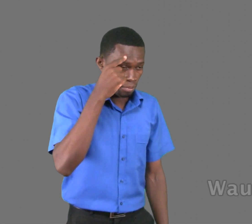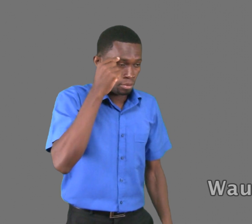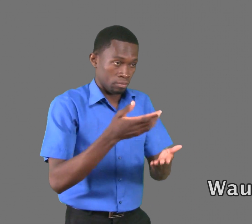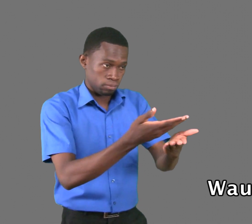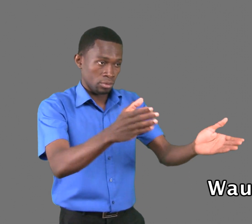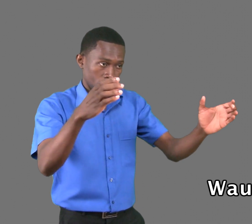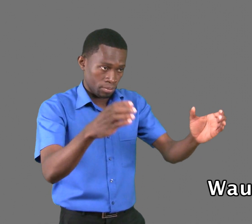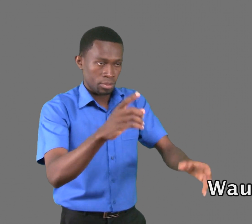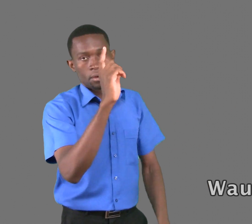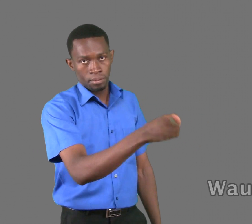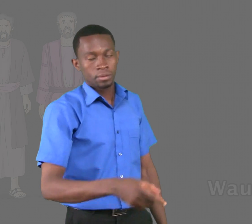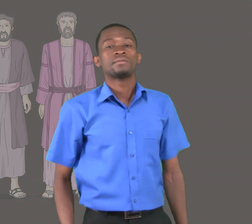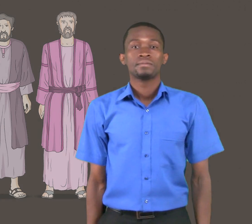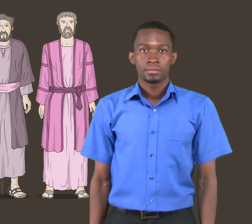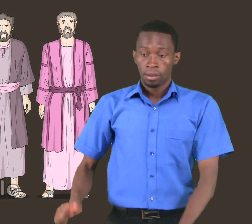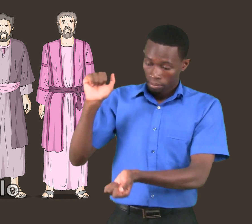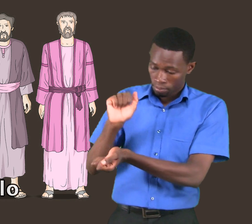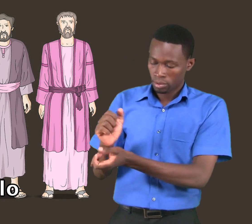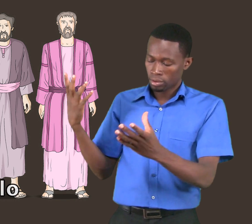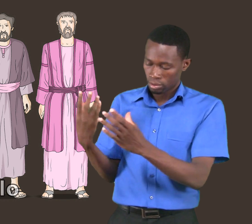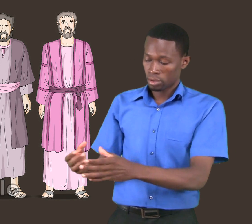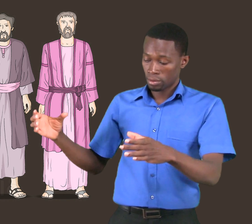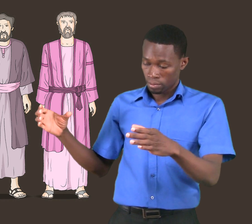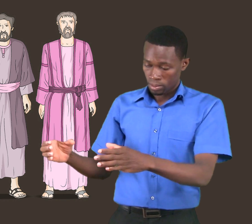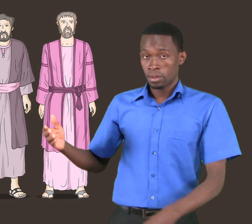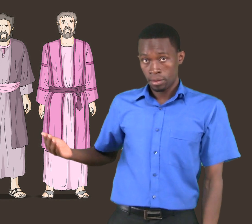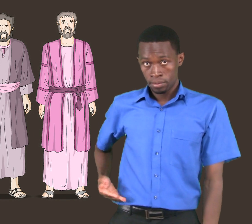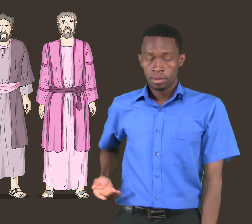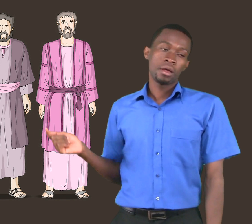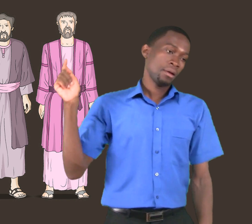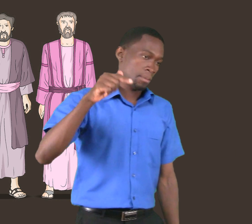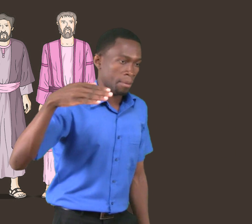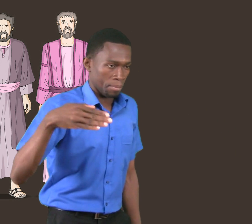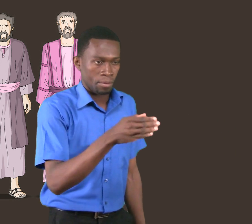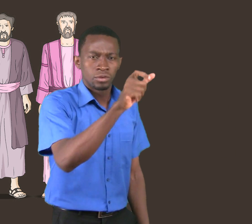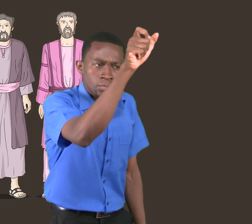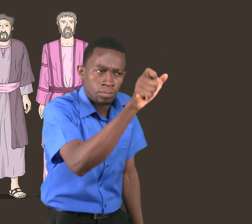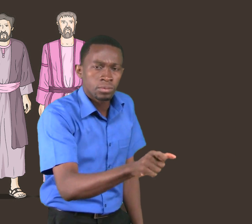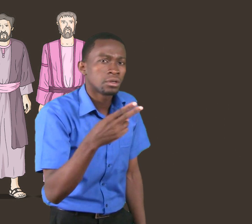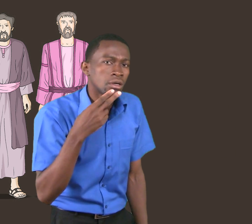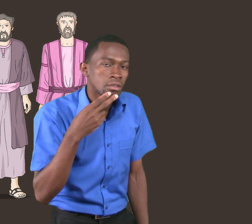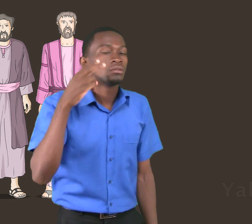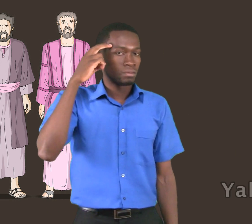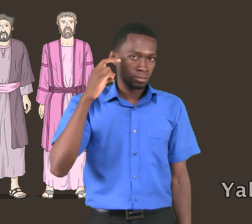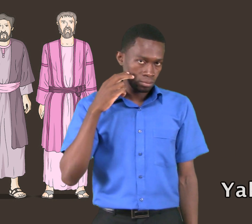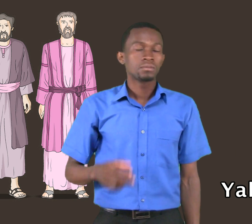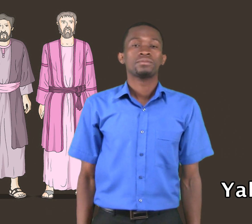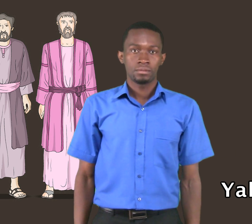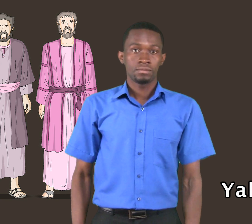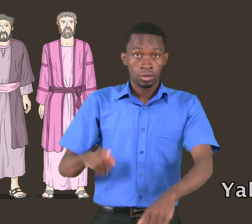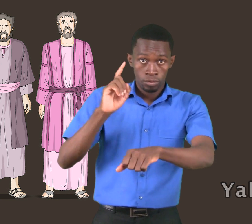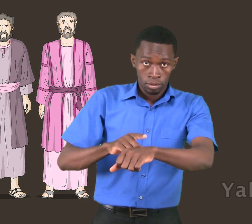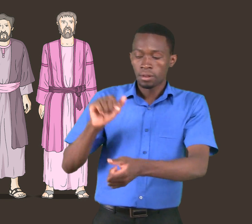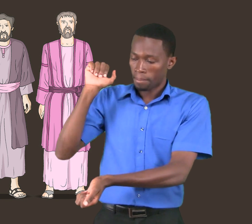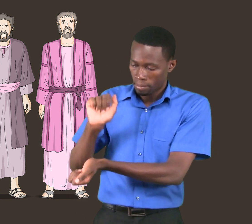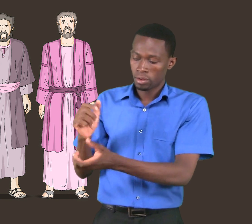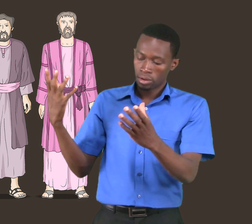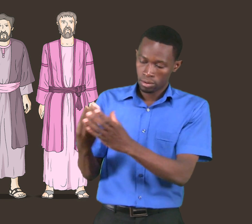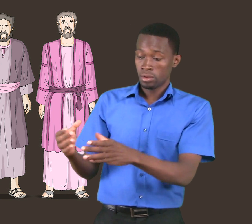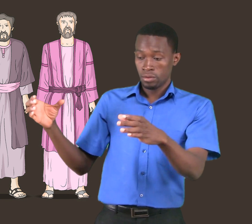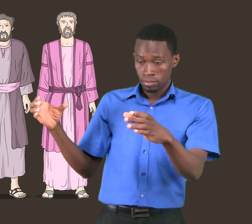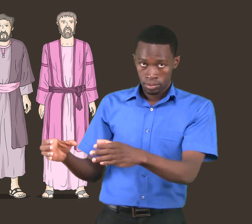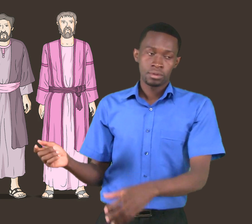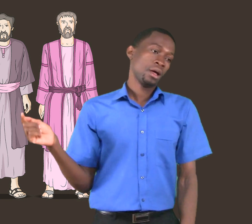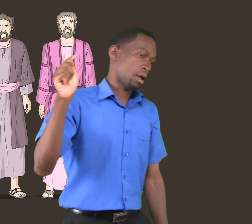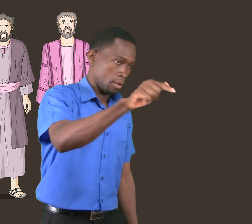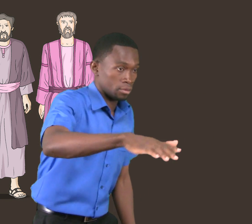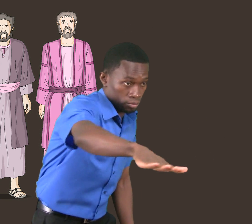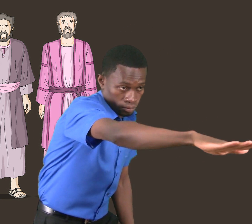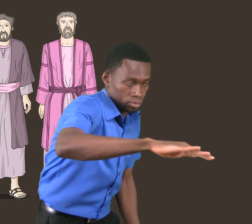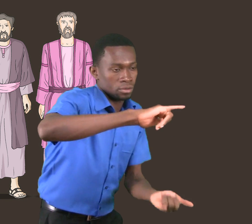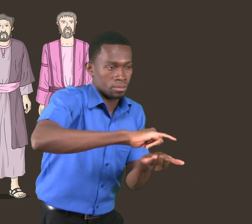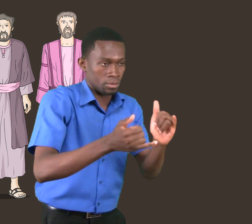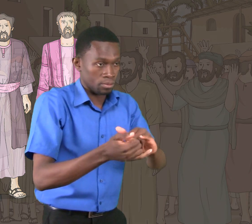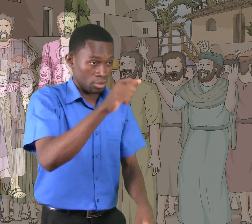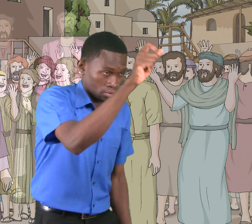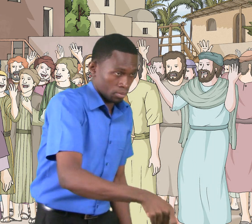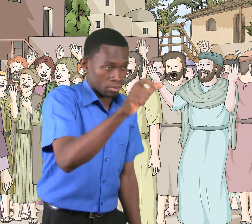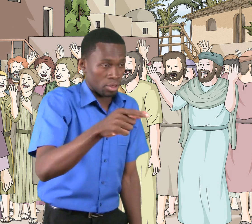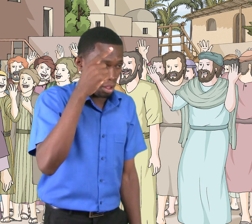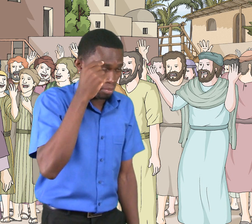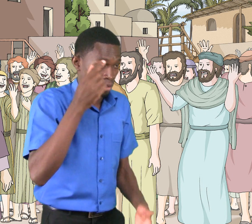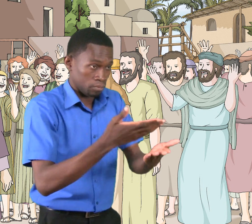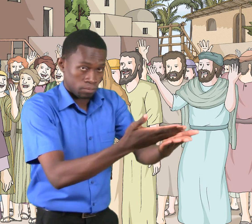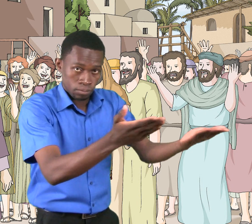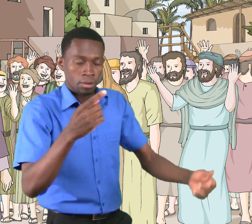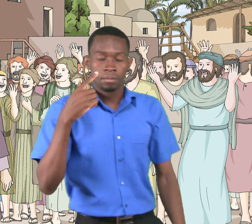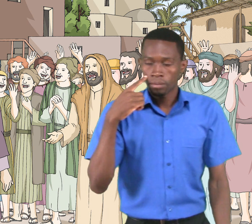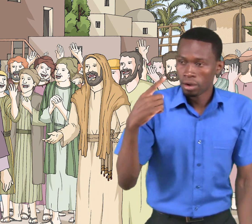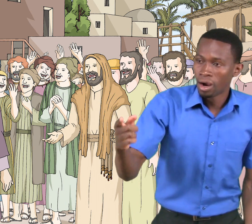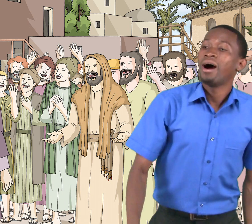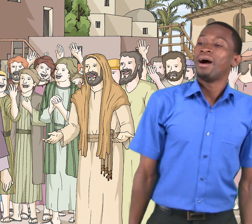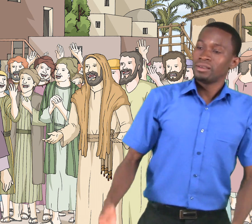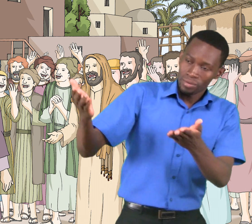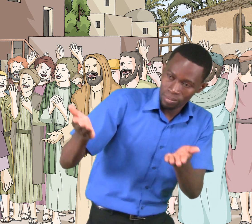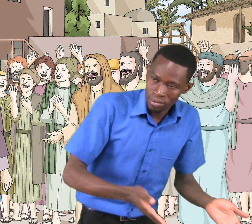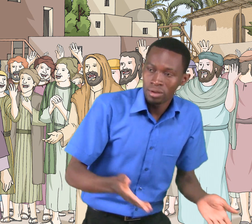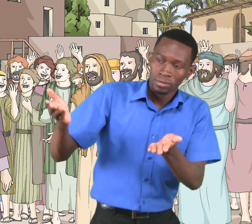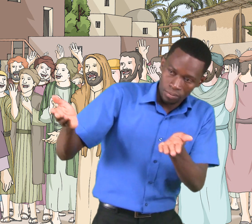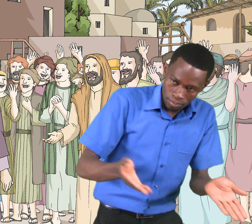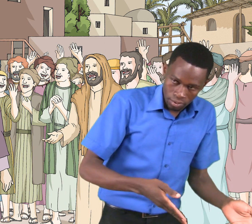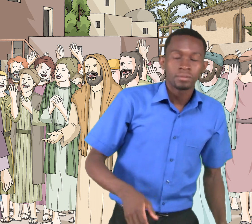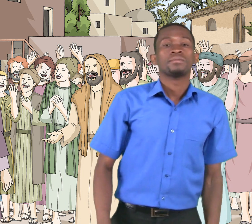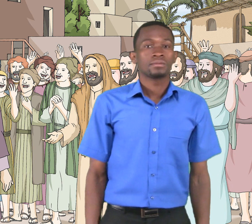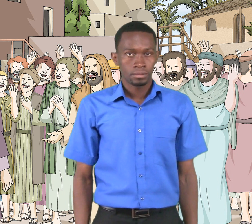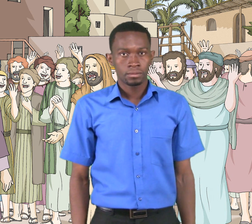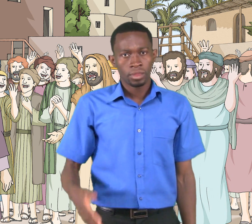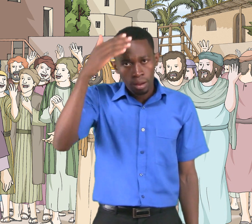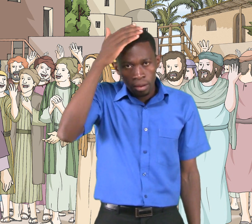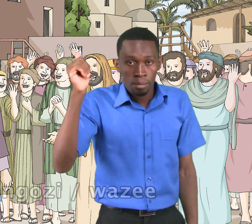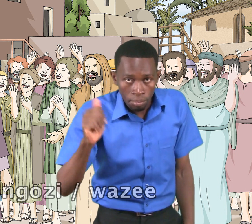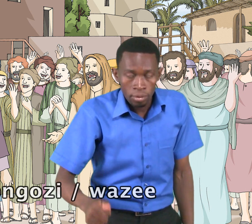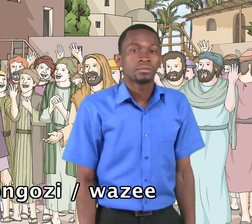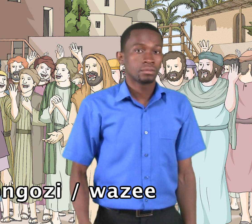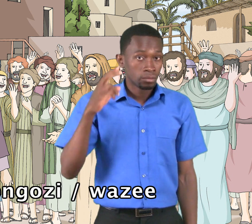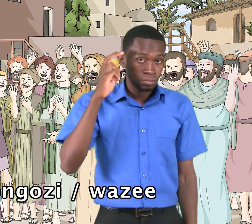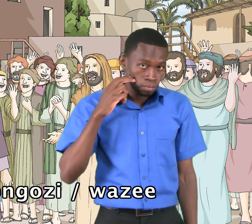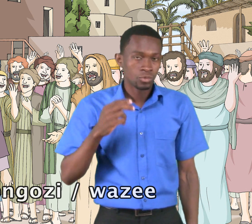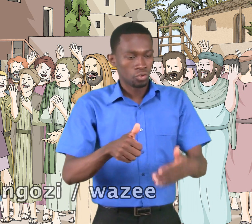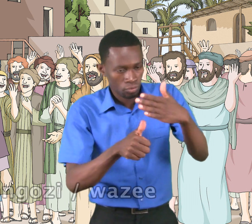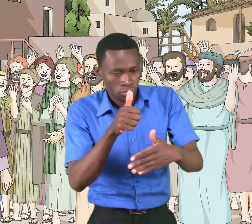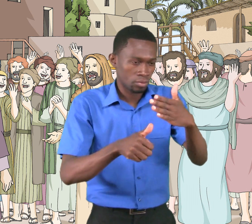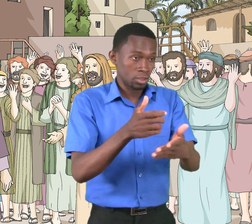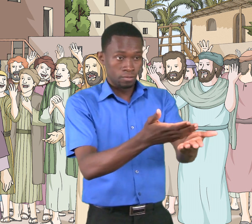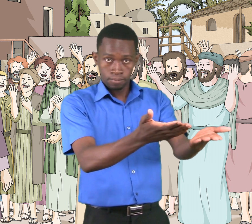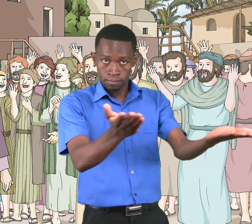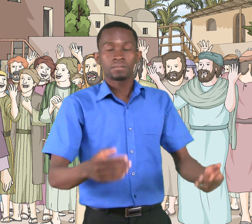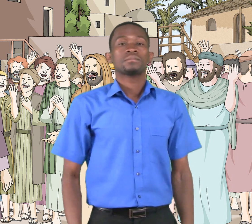The next day Paul went in with us to see James, and all the elders were present.